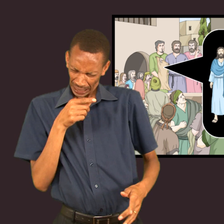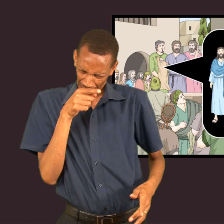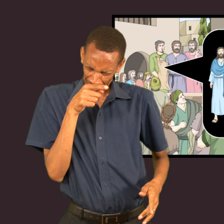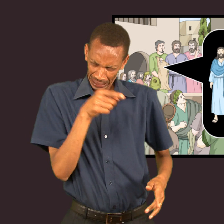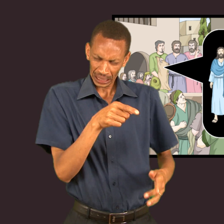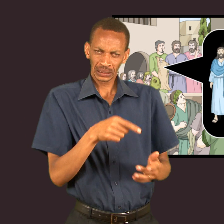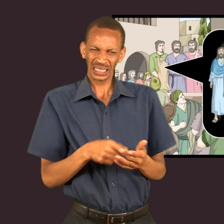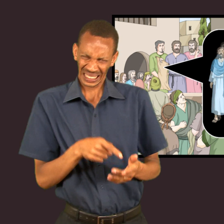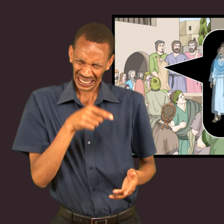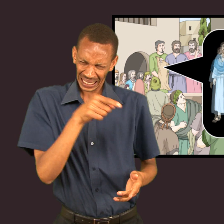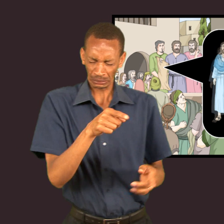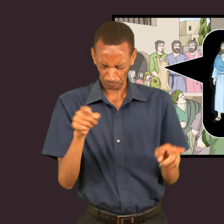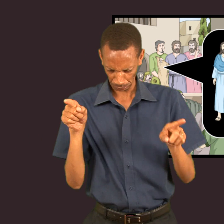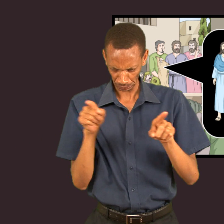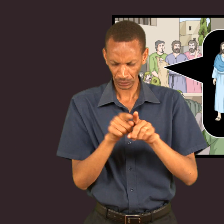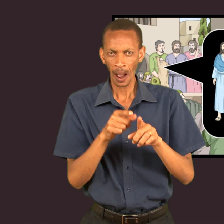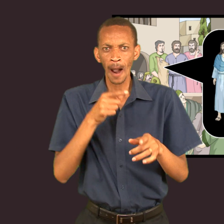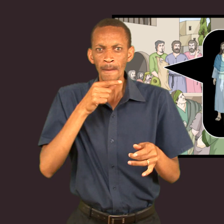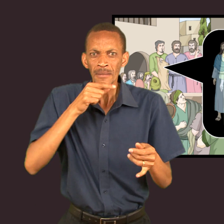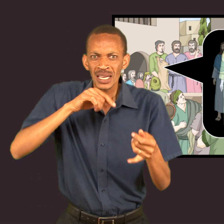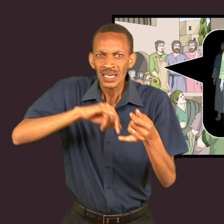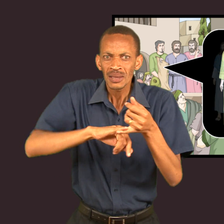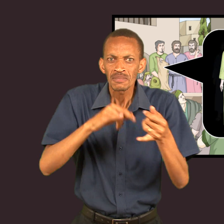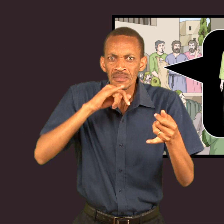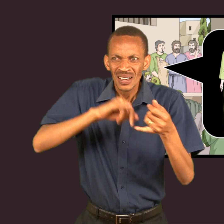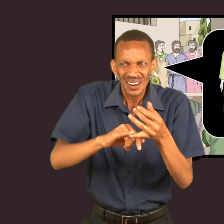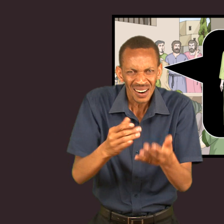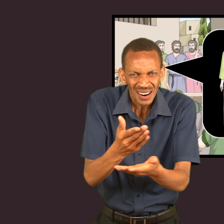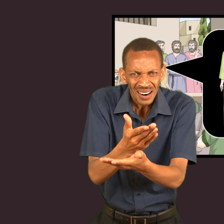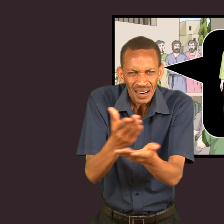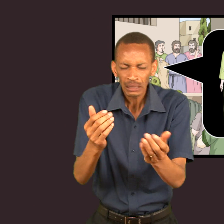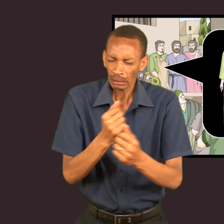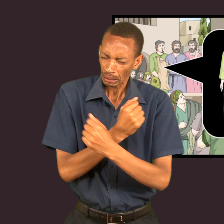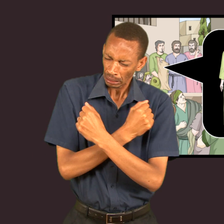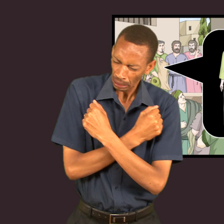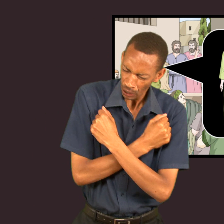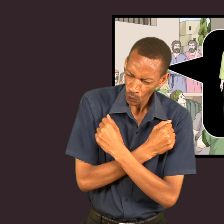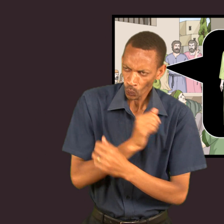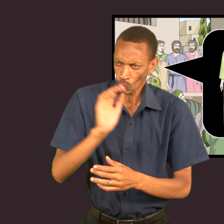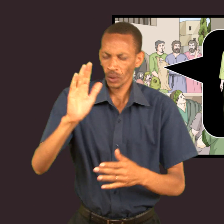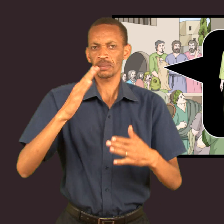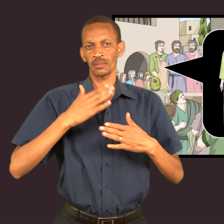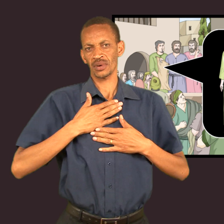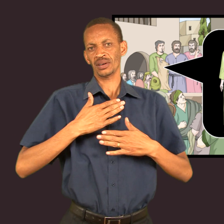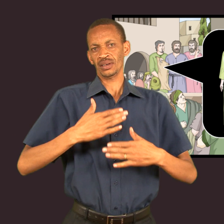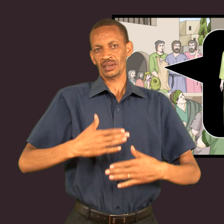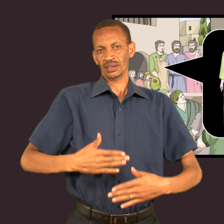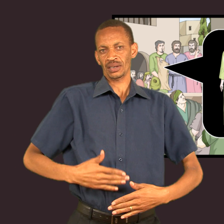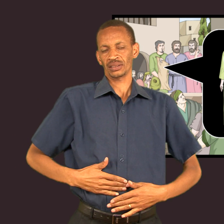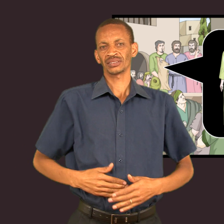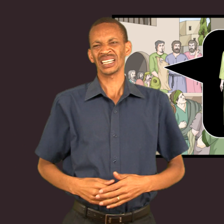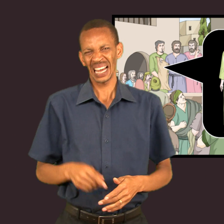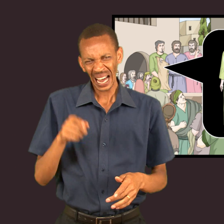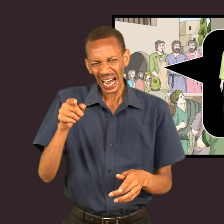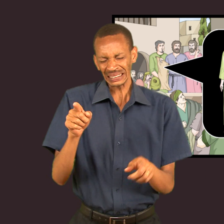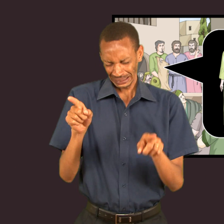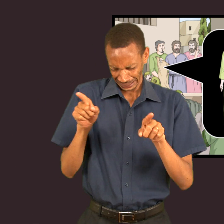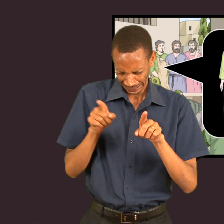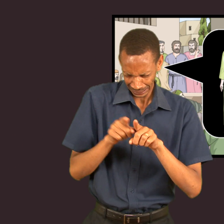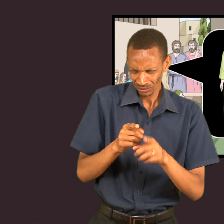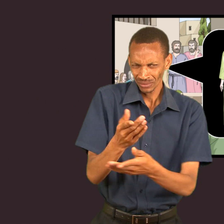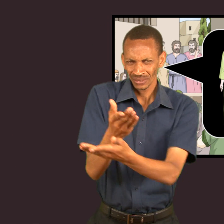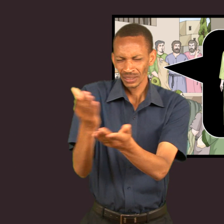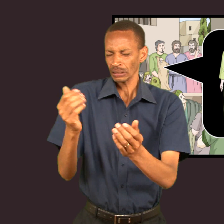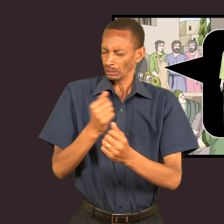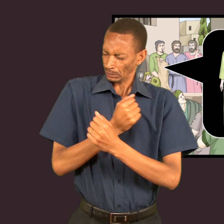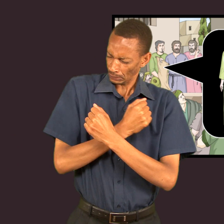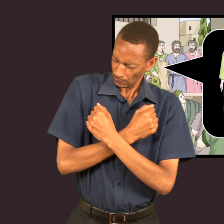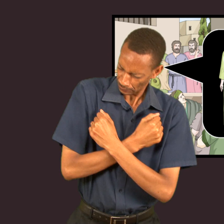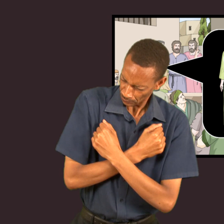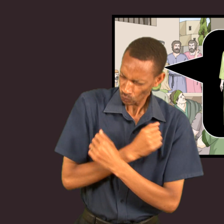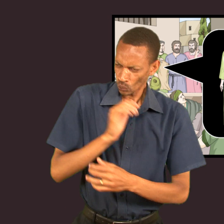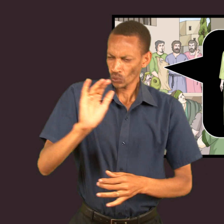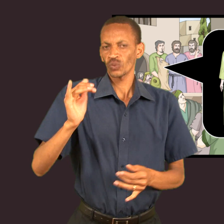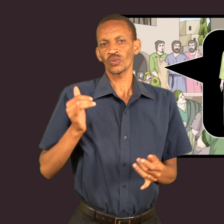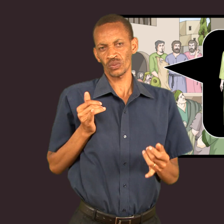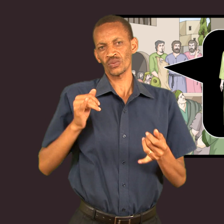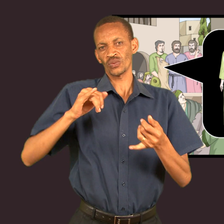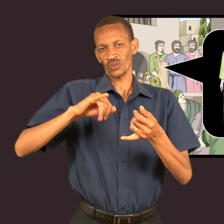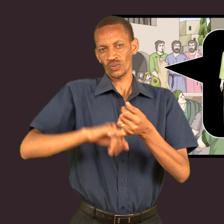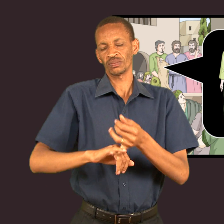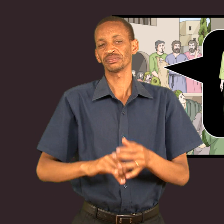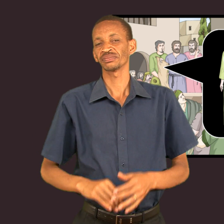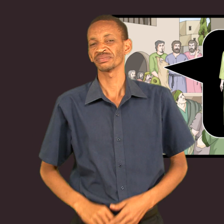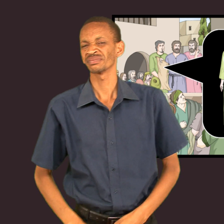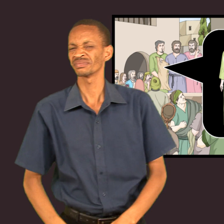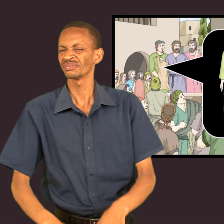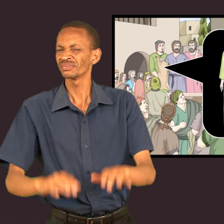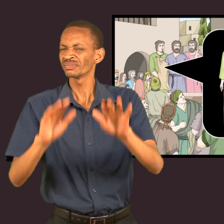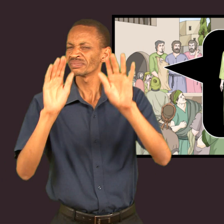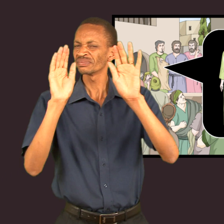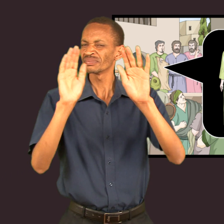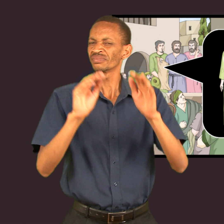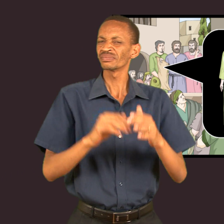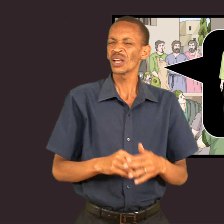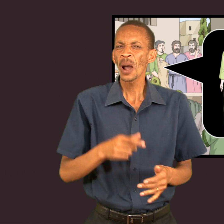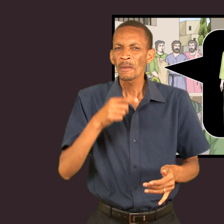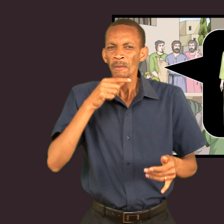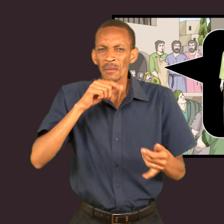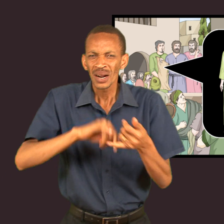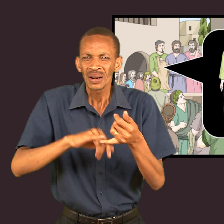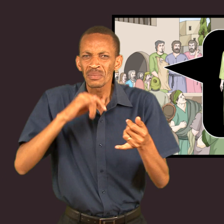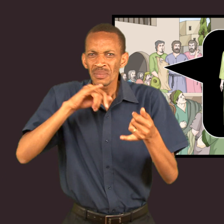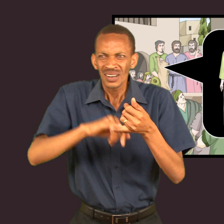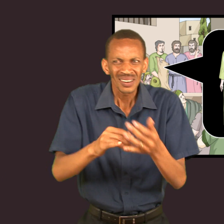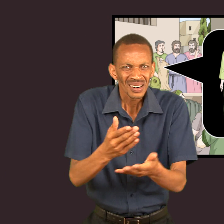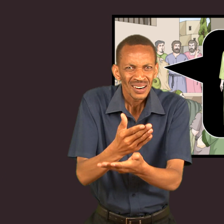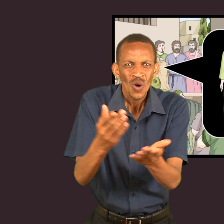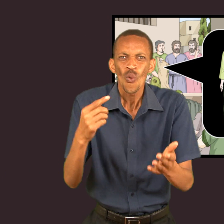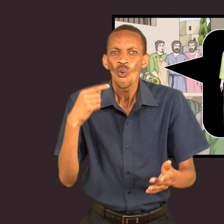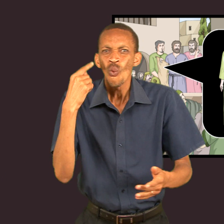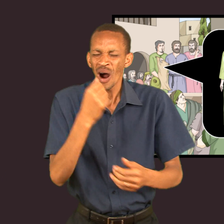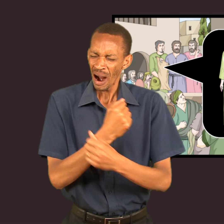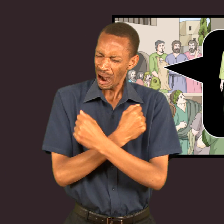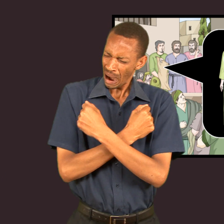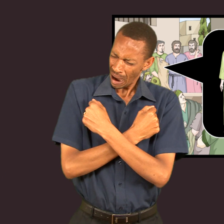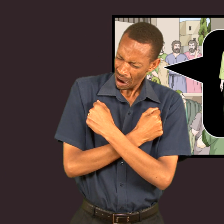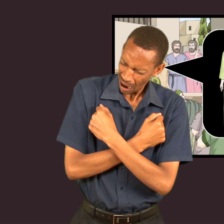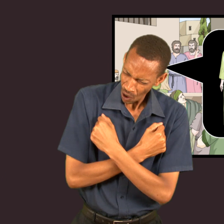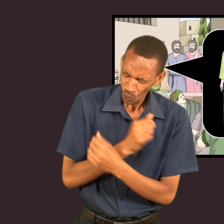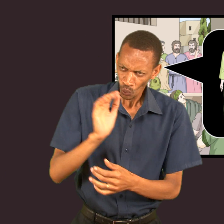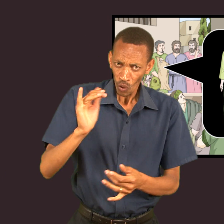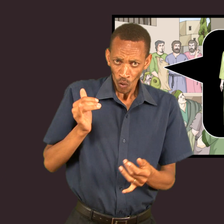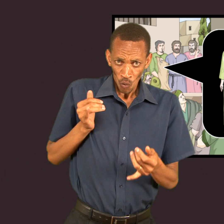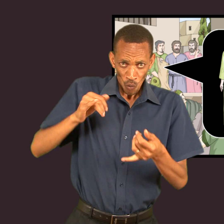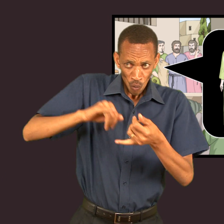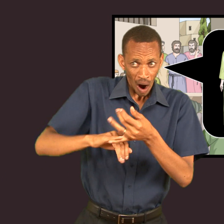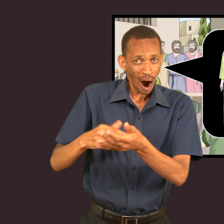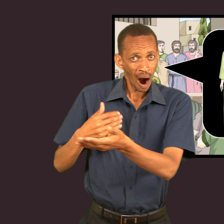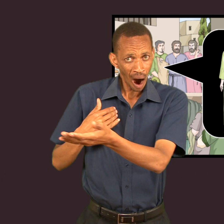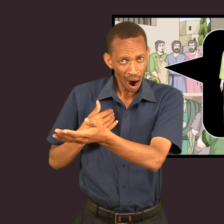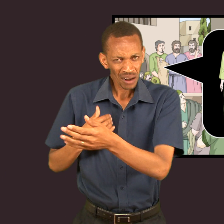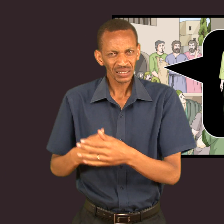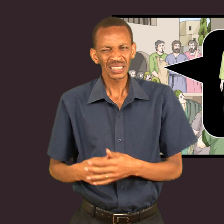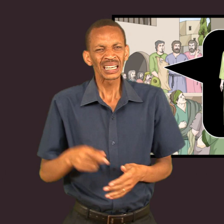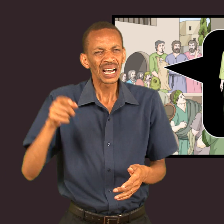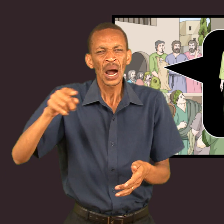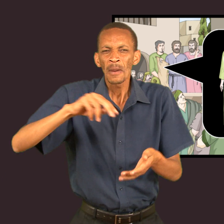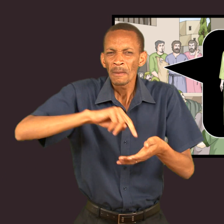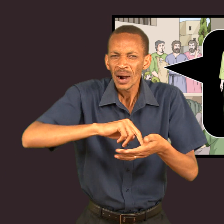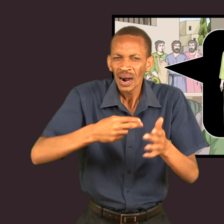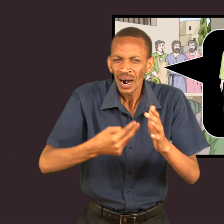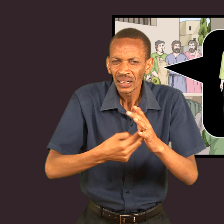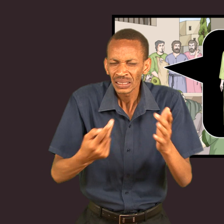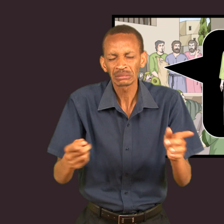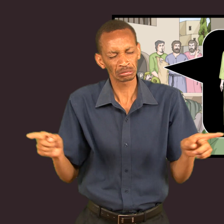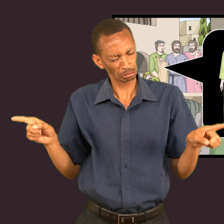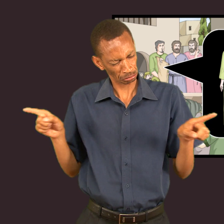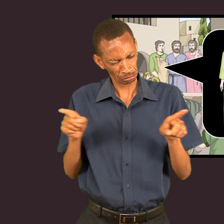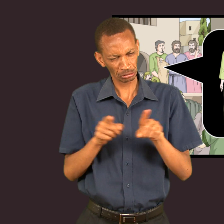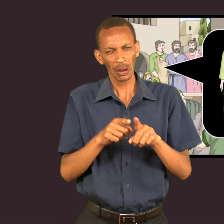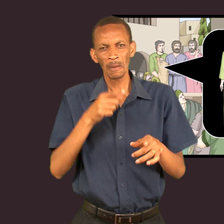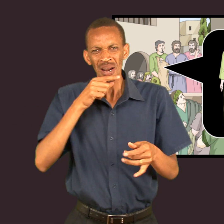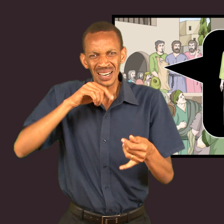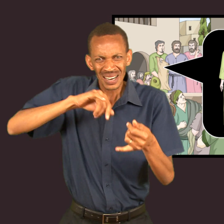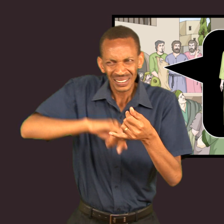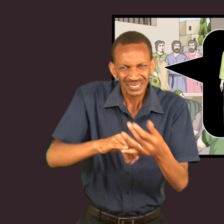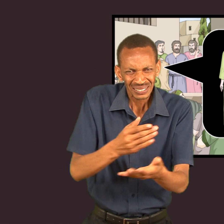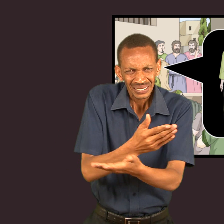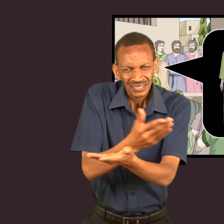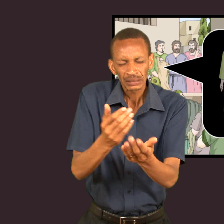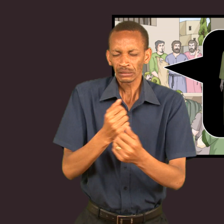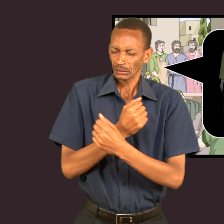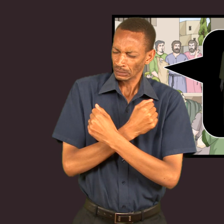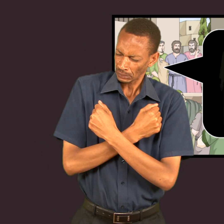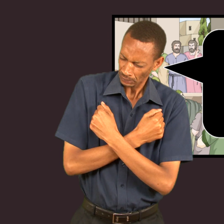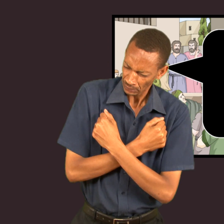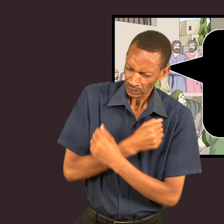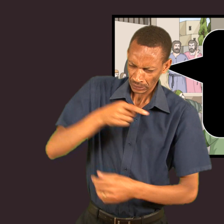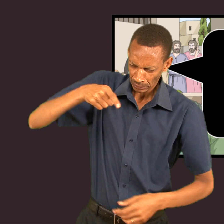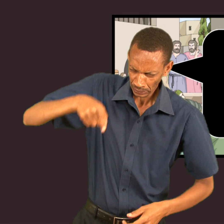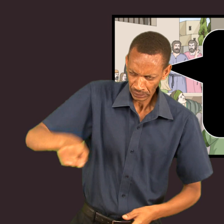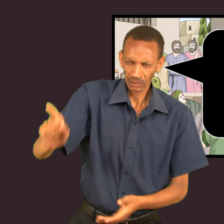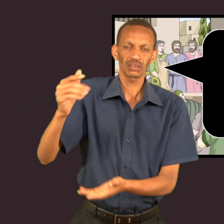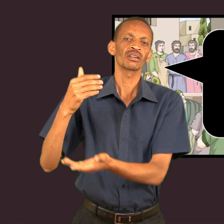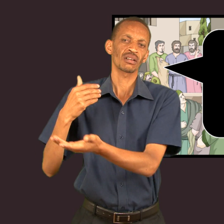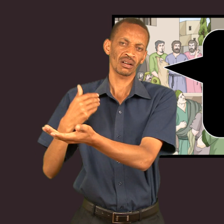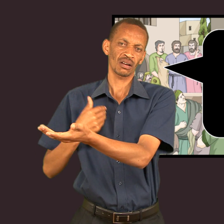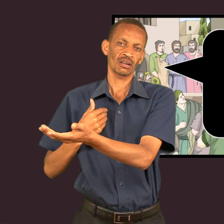In the same way, husbands ought to love their wives as their own bodies.